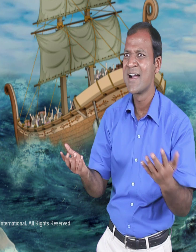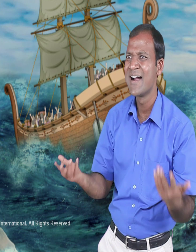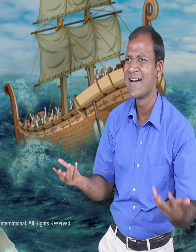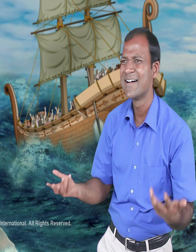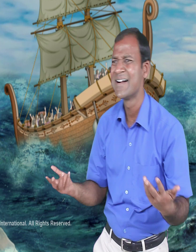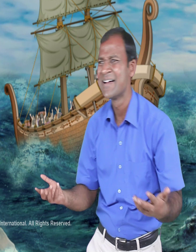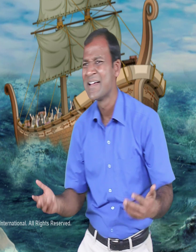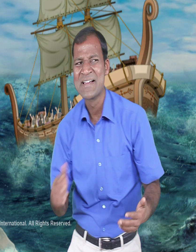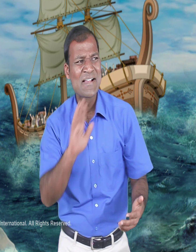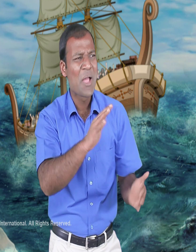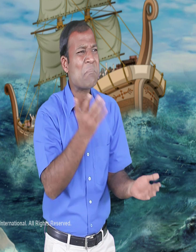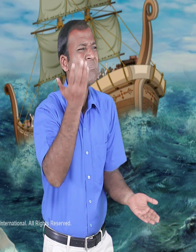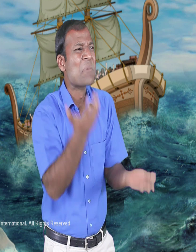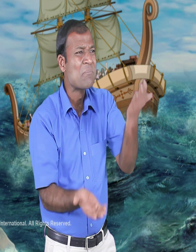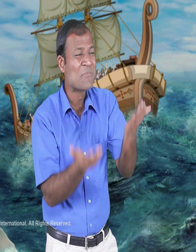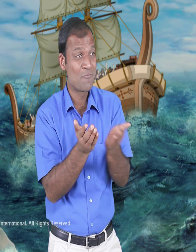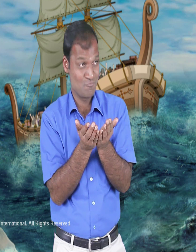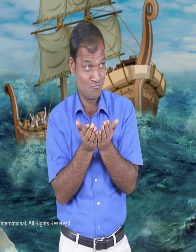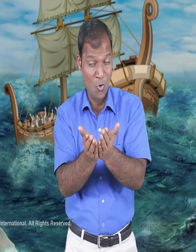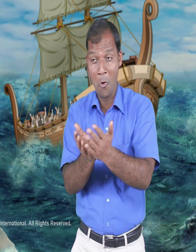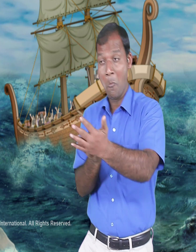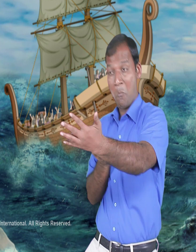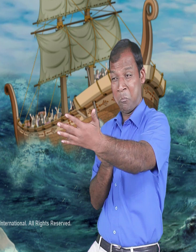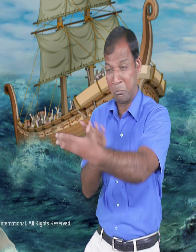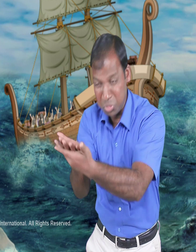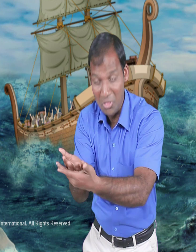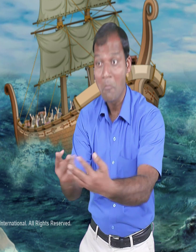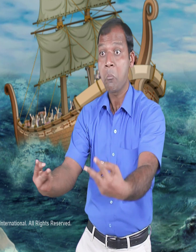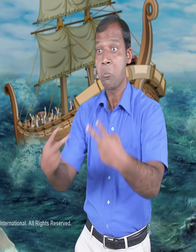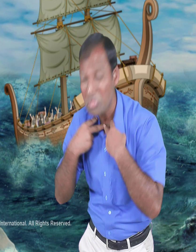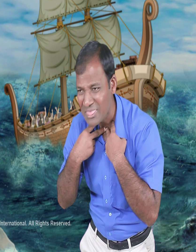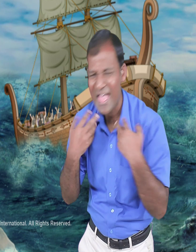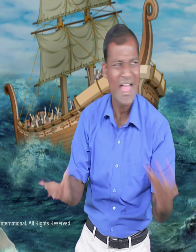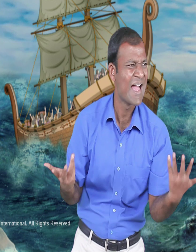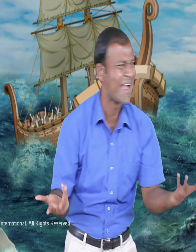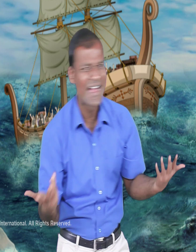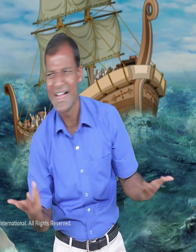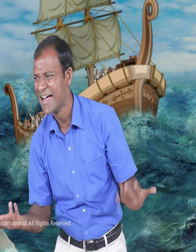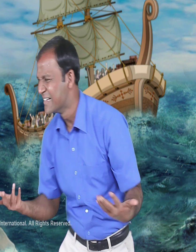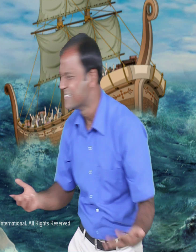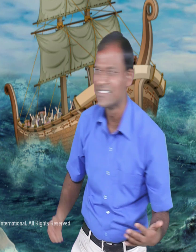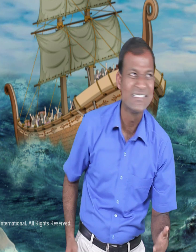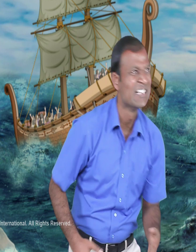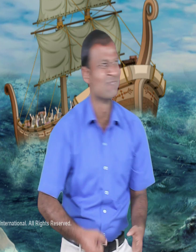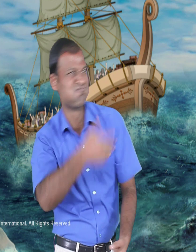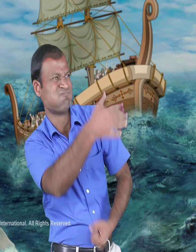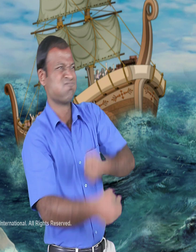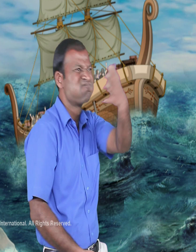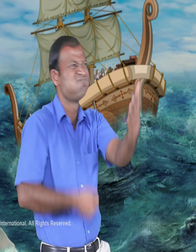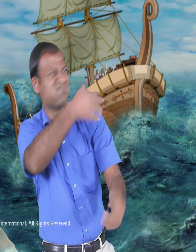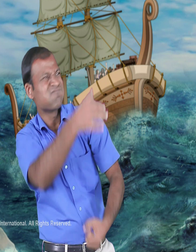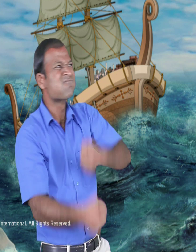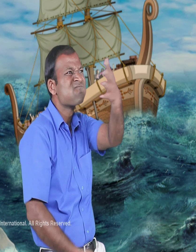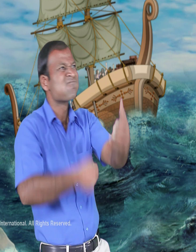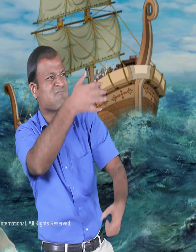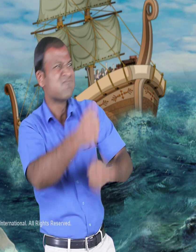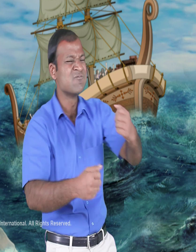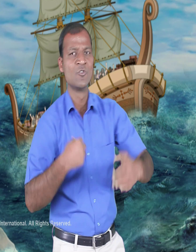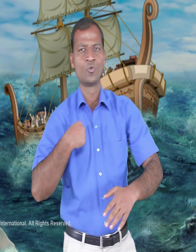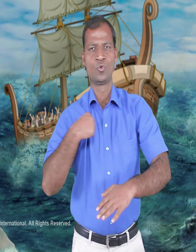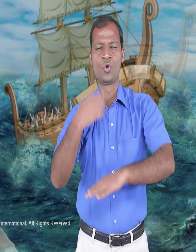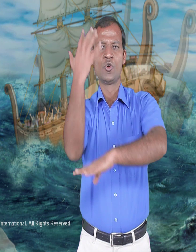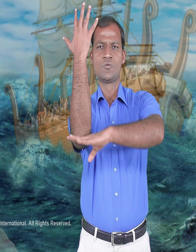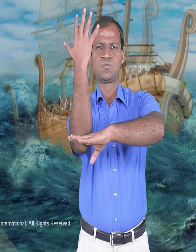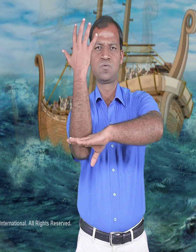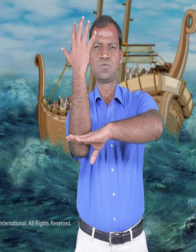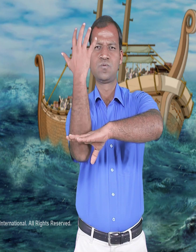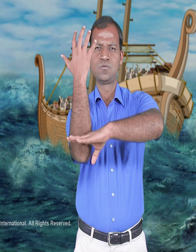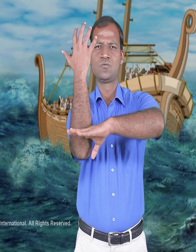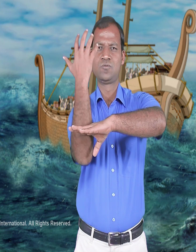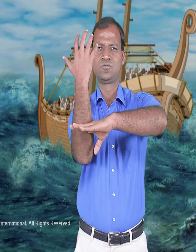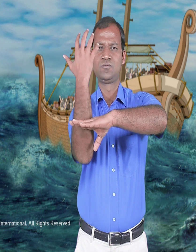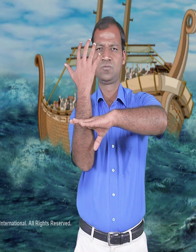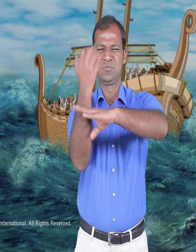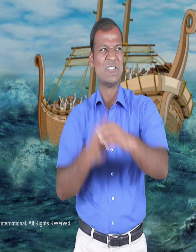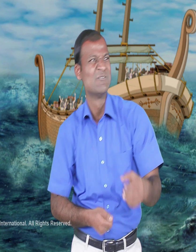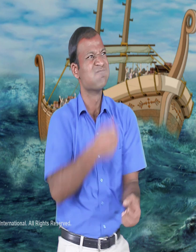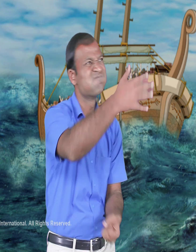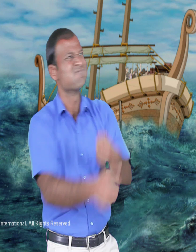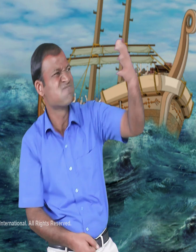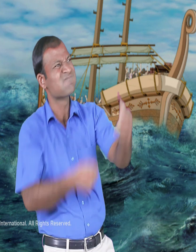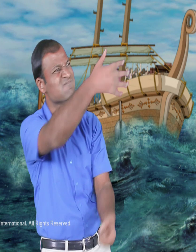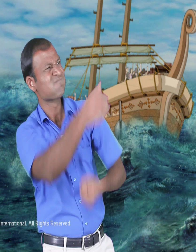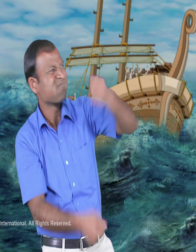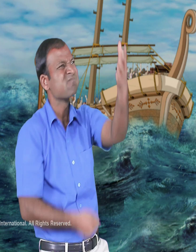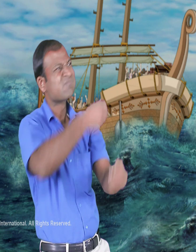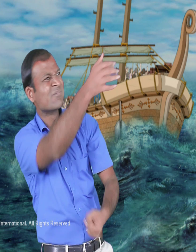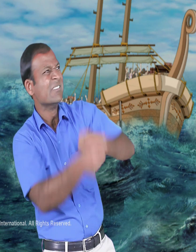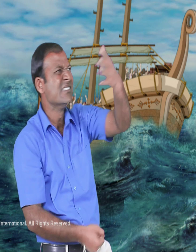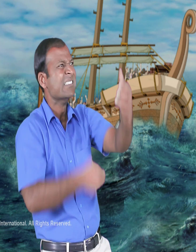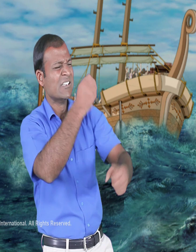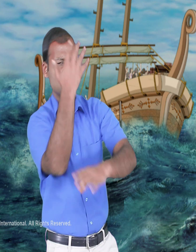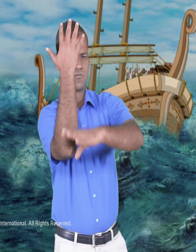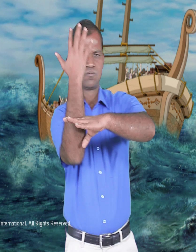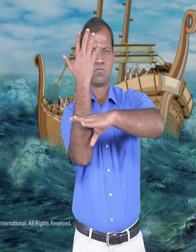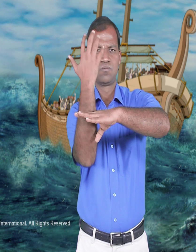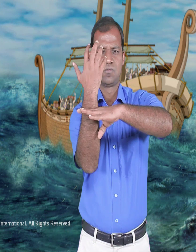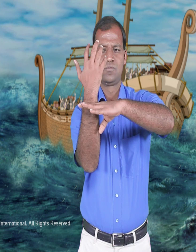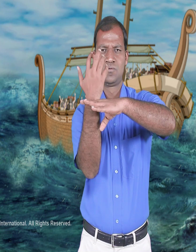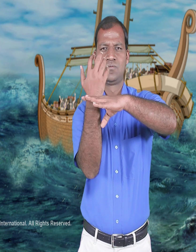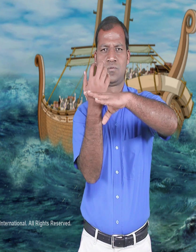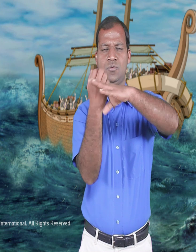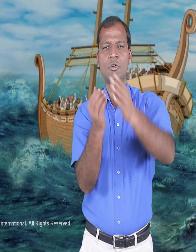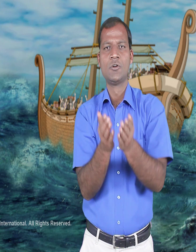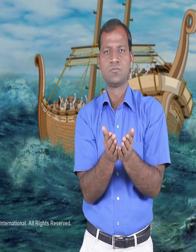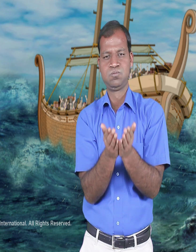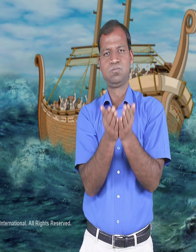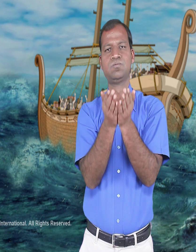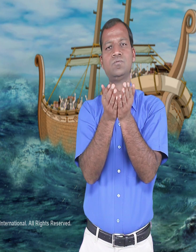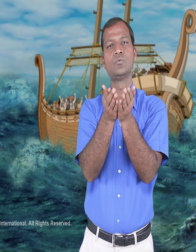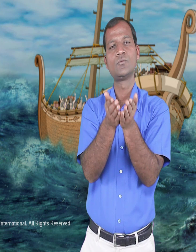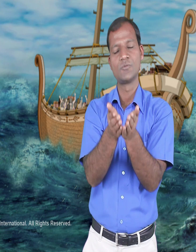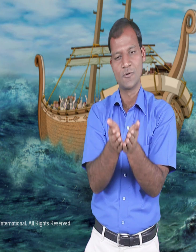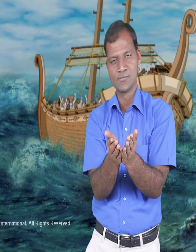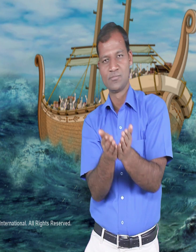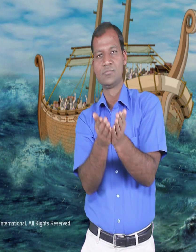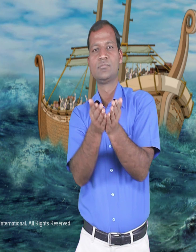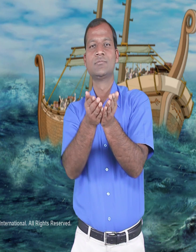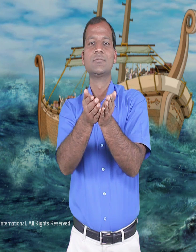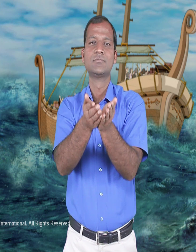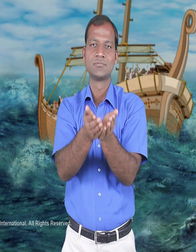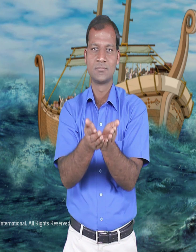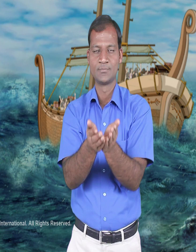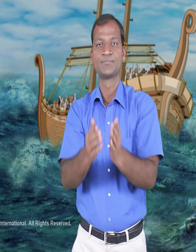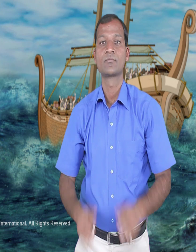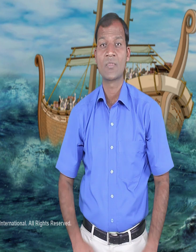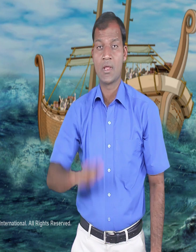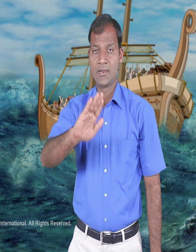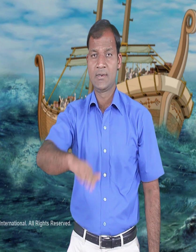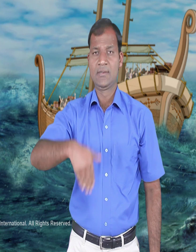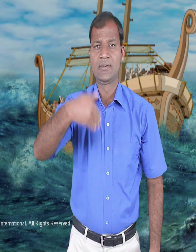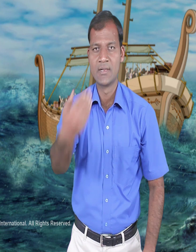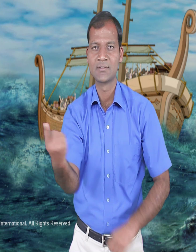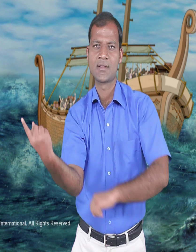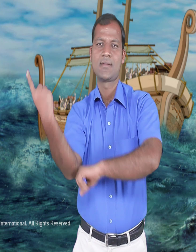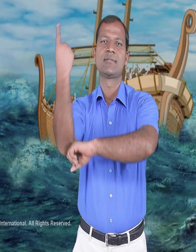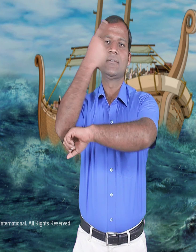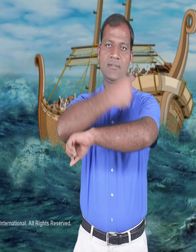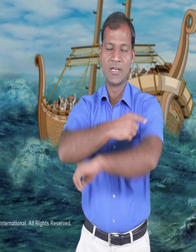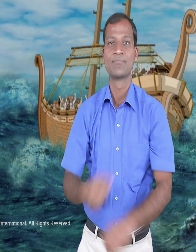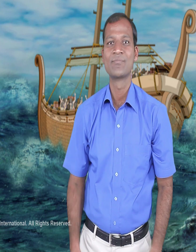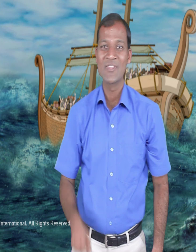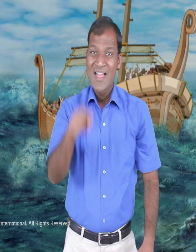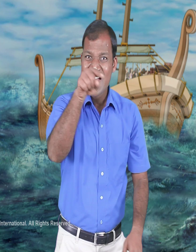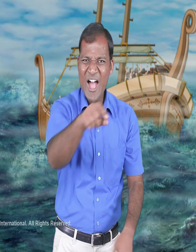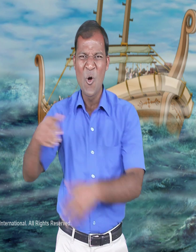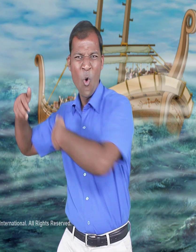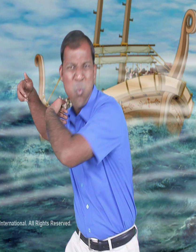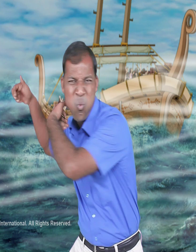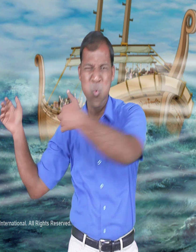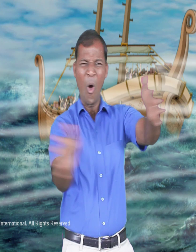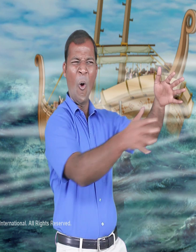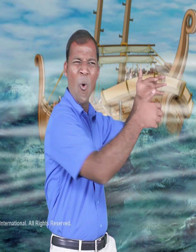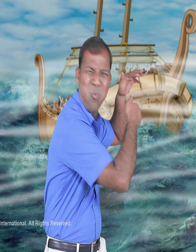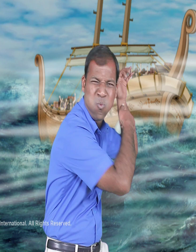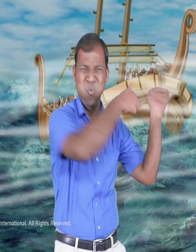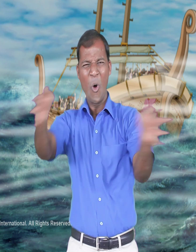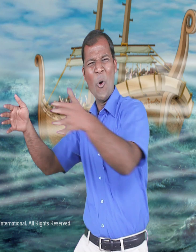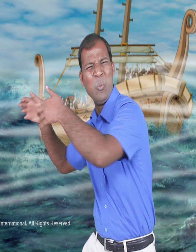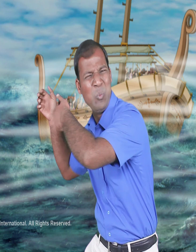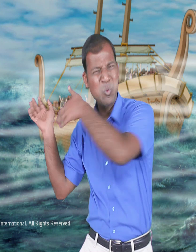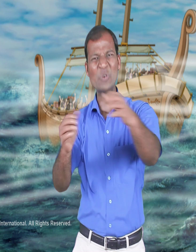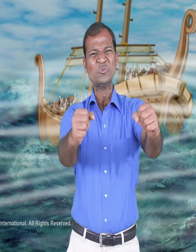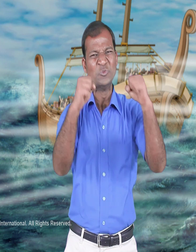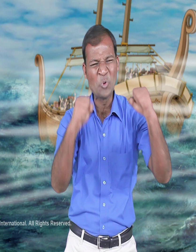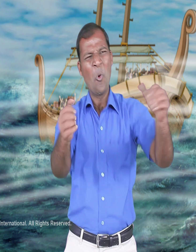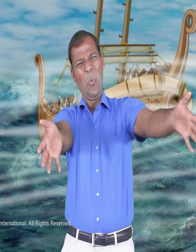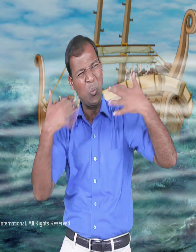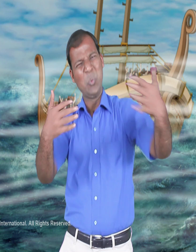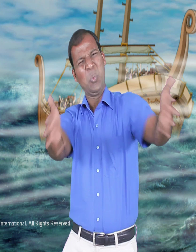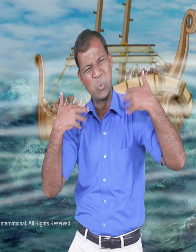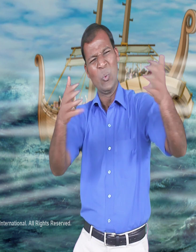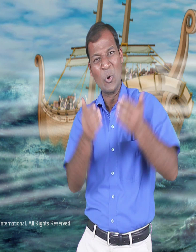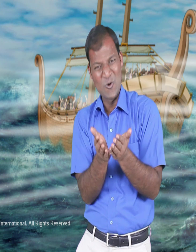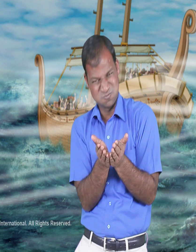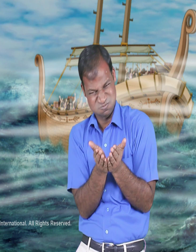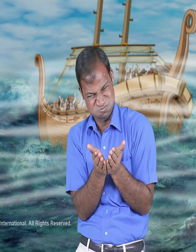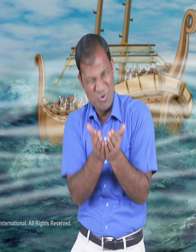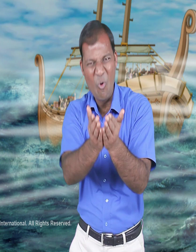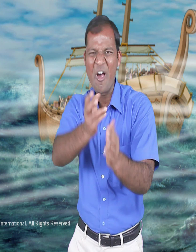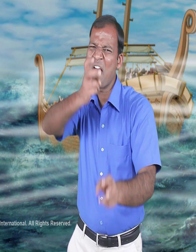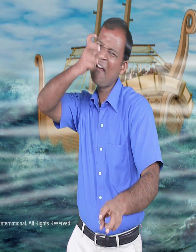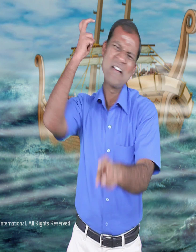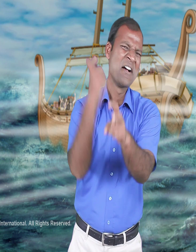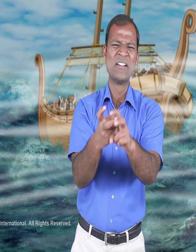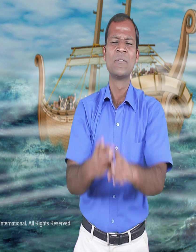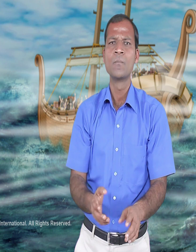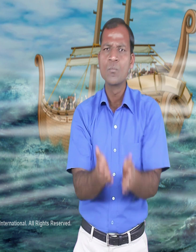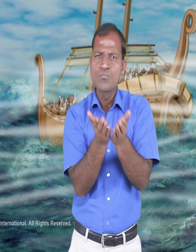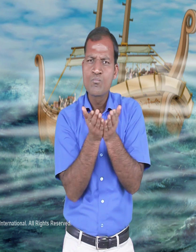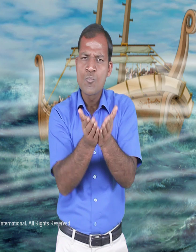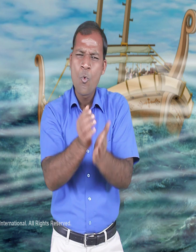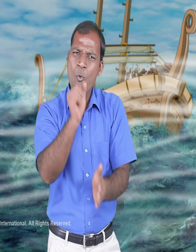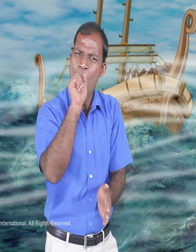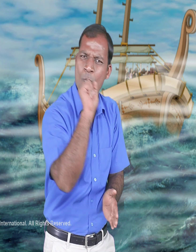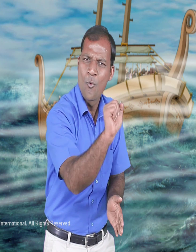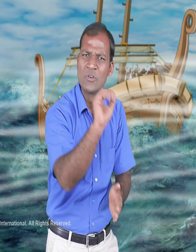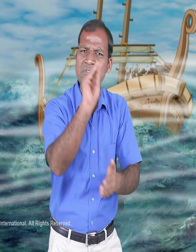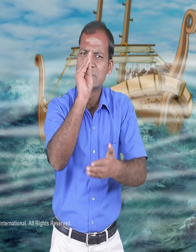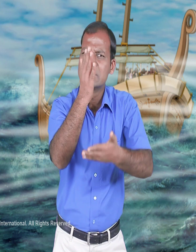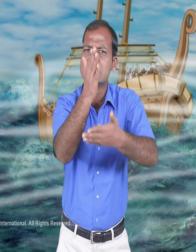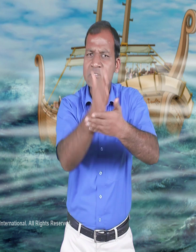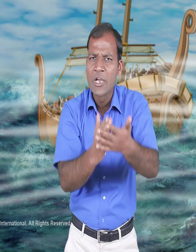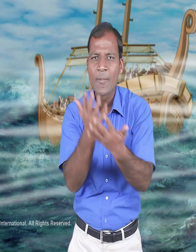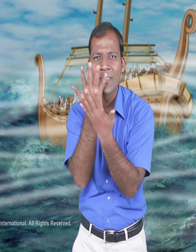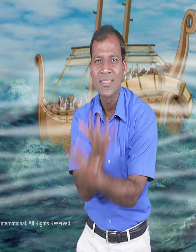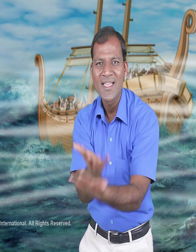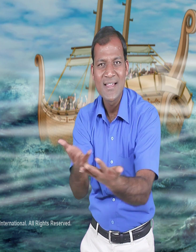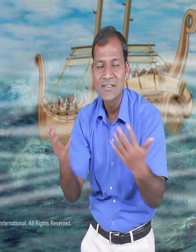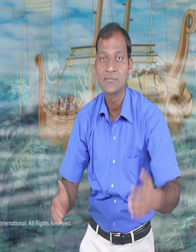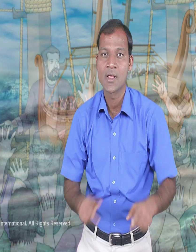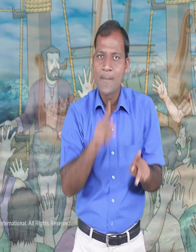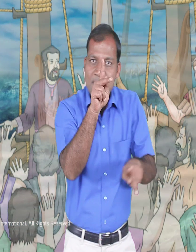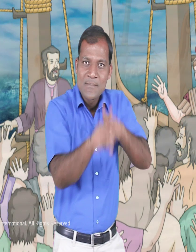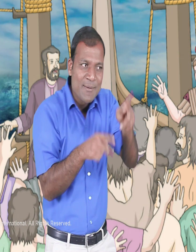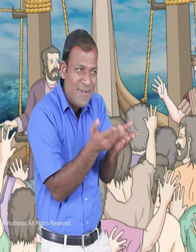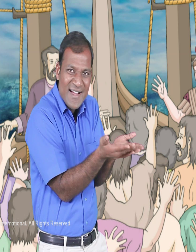And fearing that they would run aground on the sandbars of Syrtis, they lowered the sea anchor and were driven along.